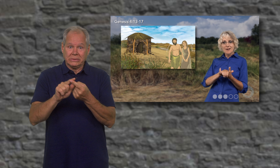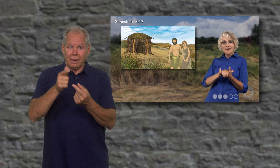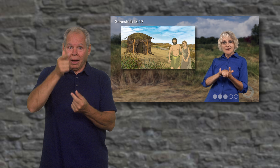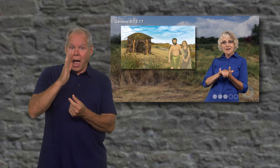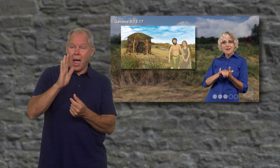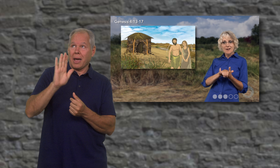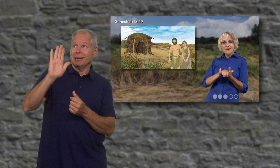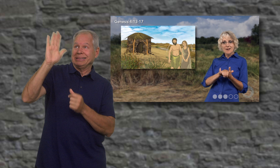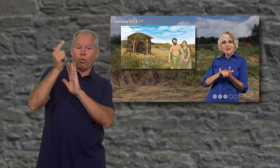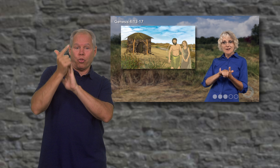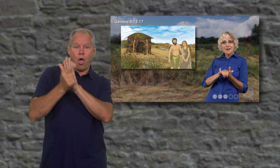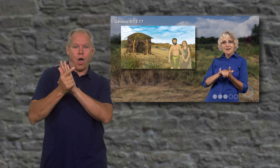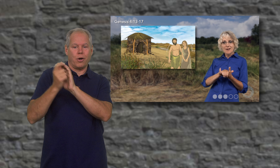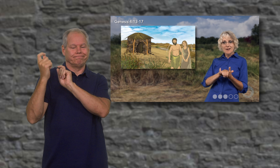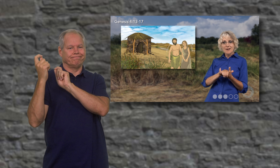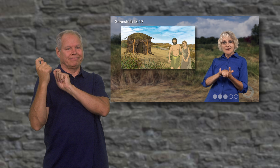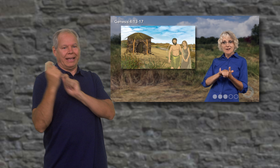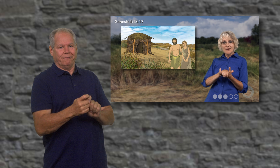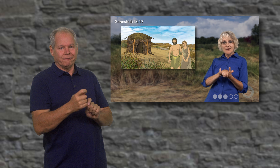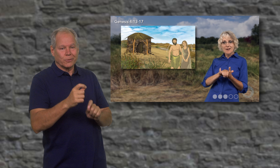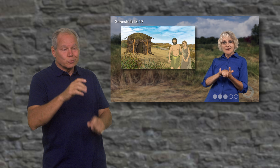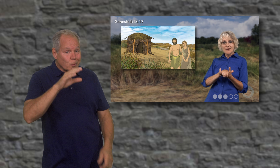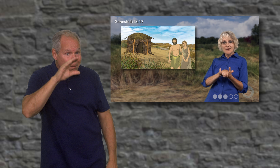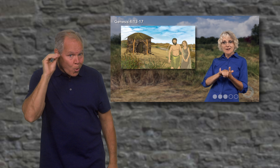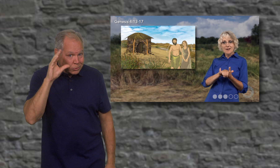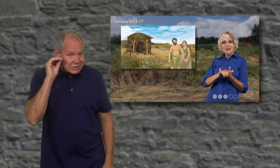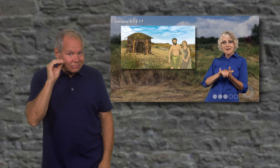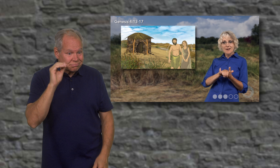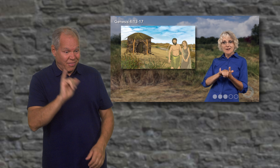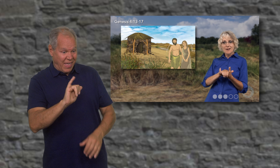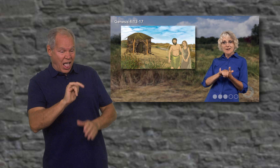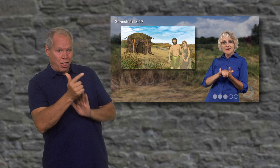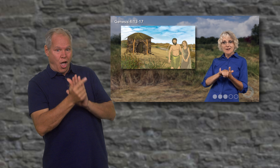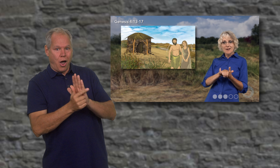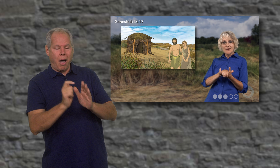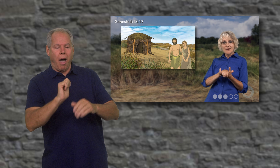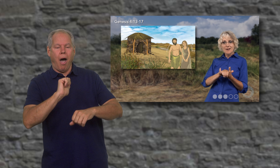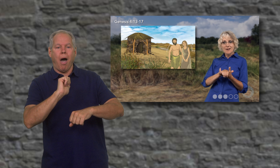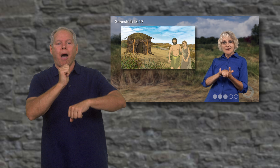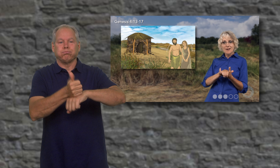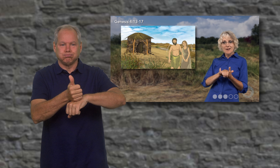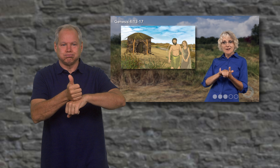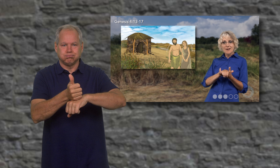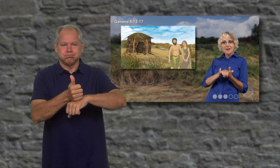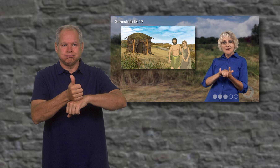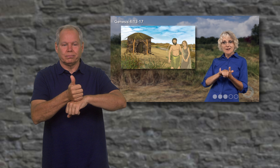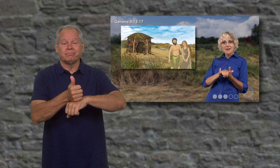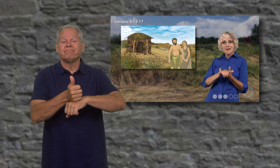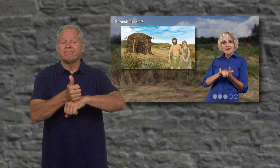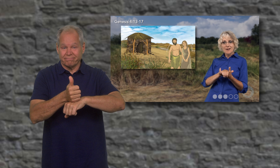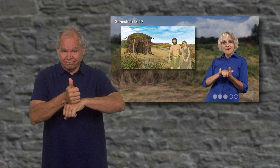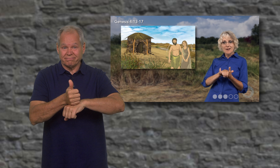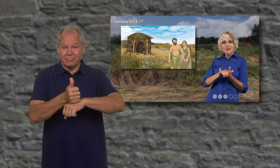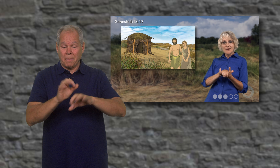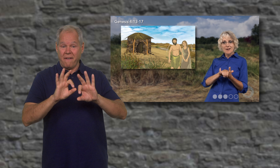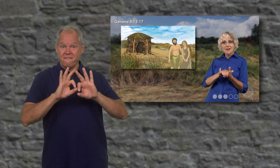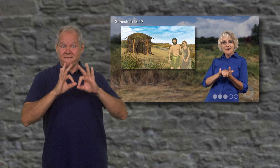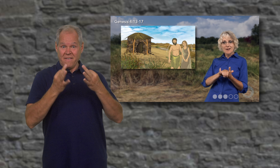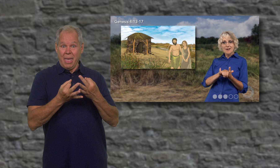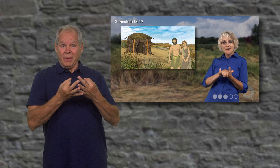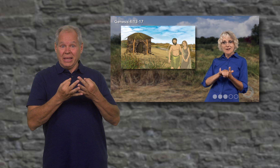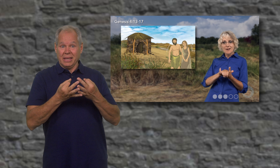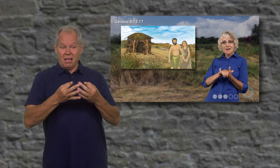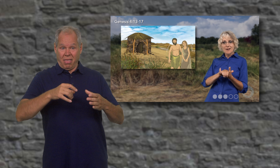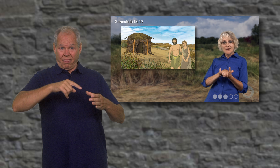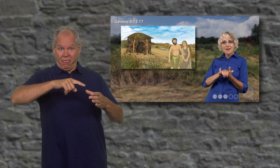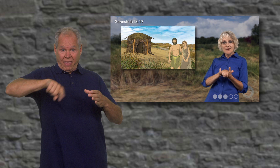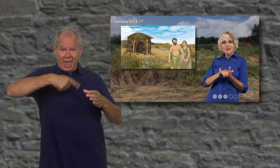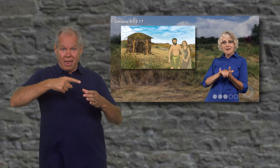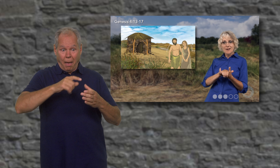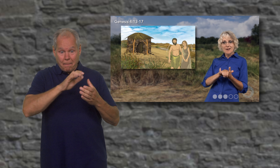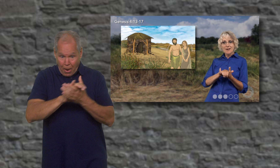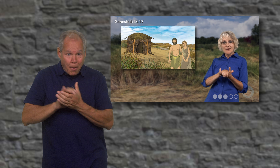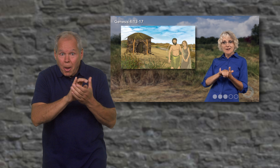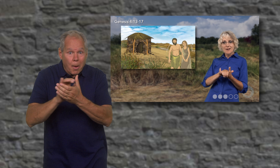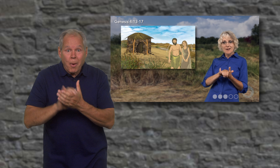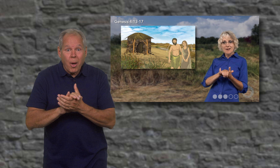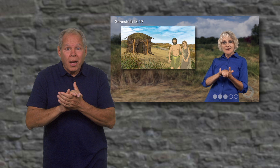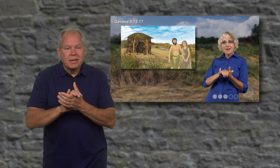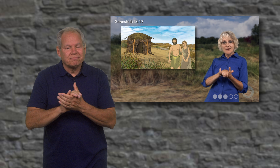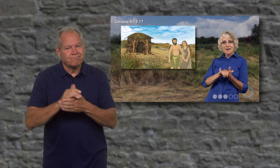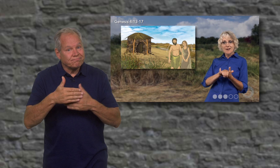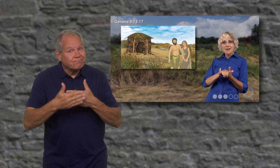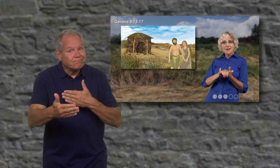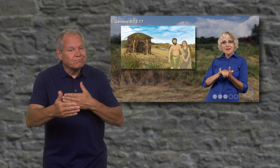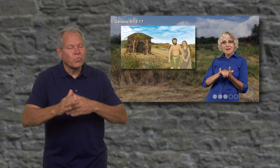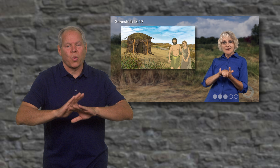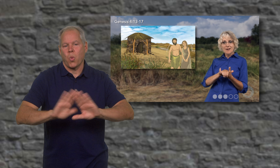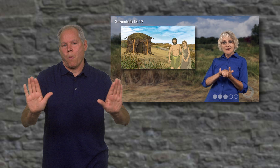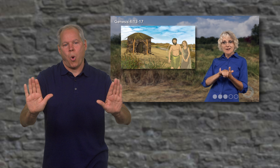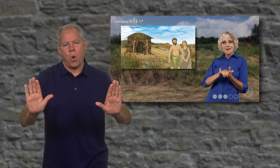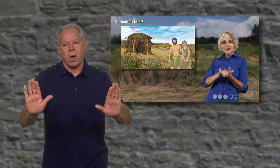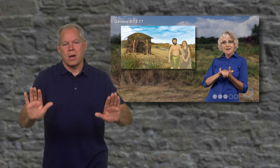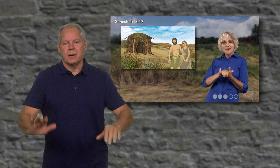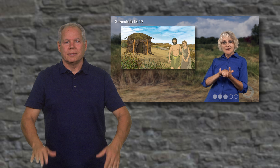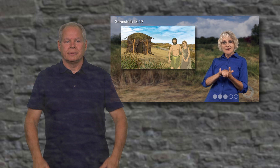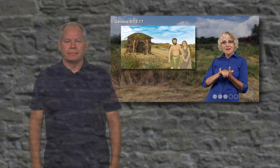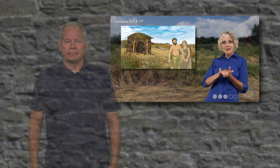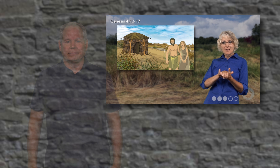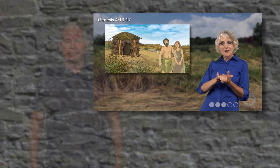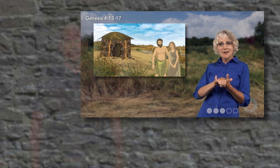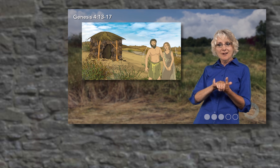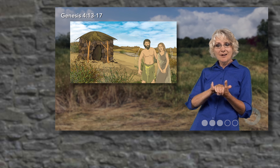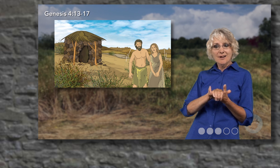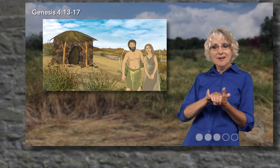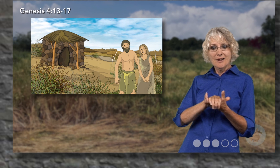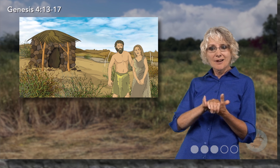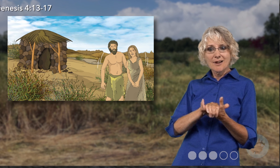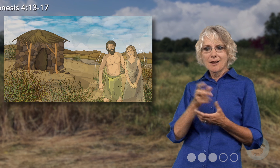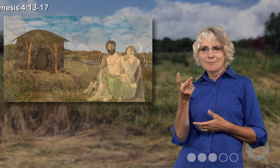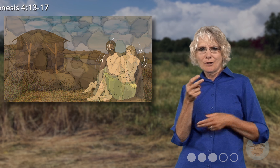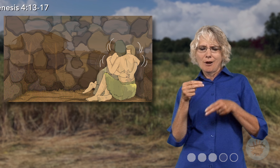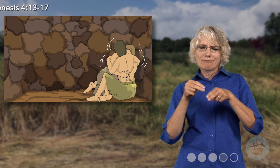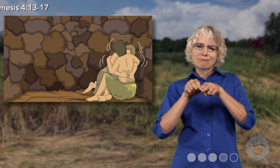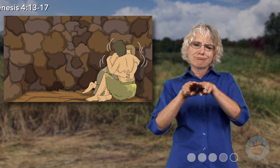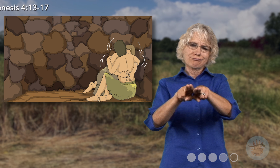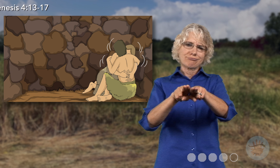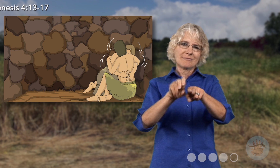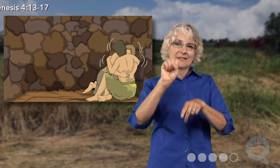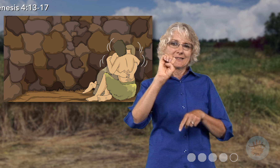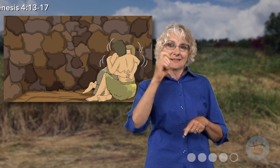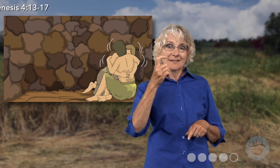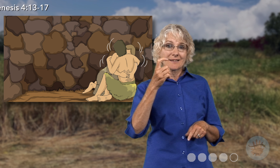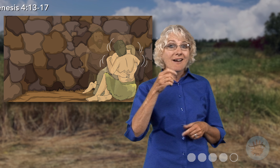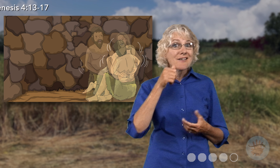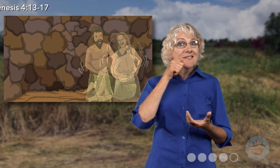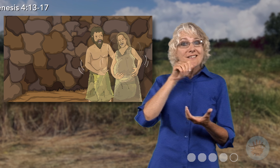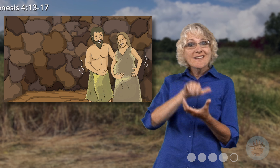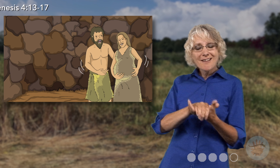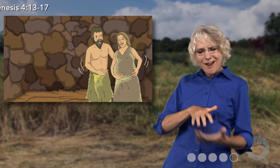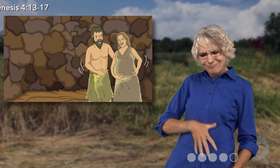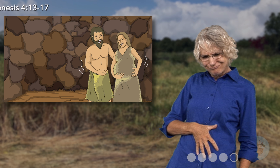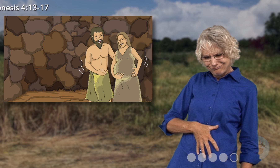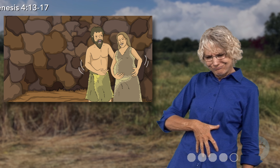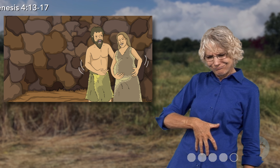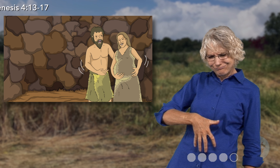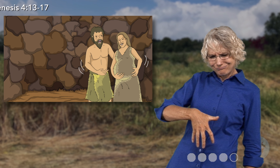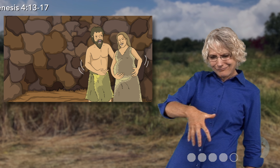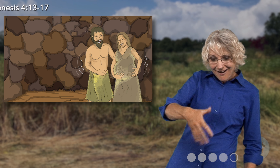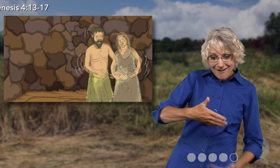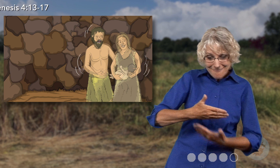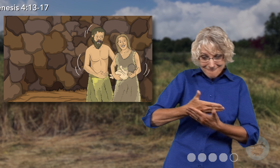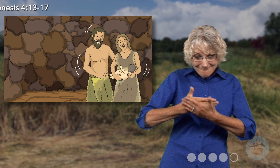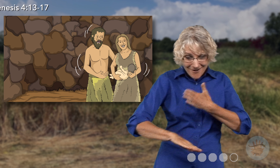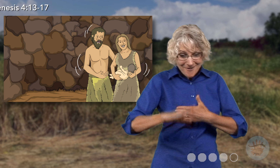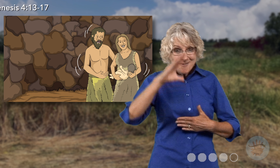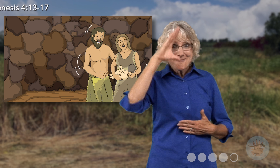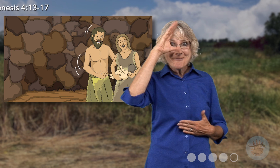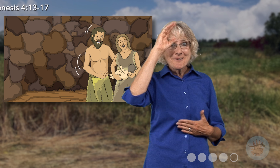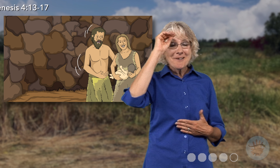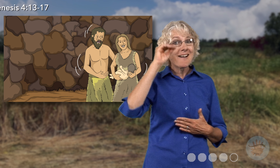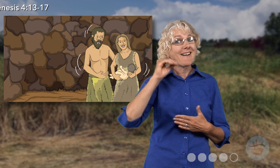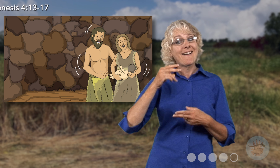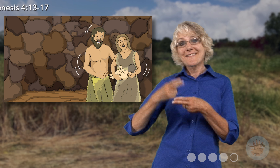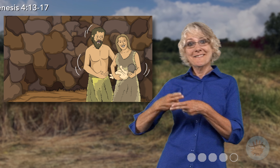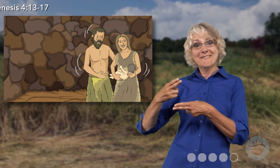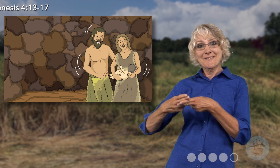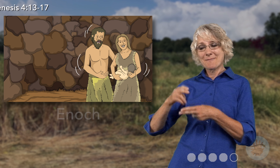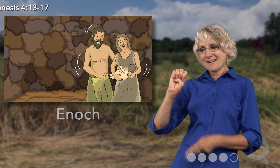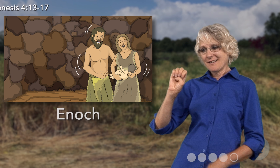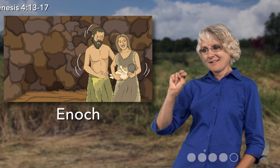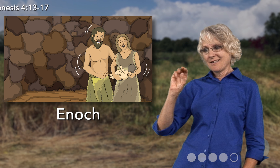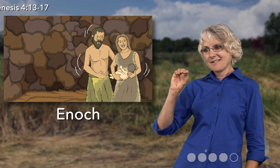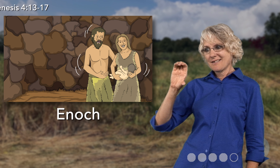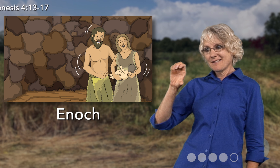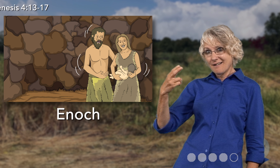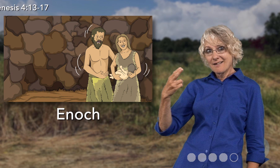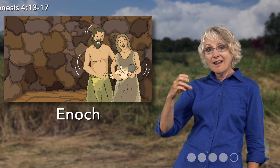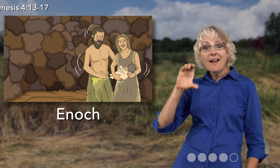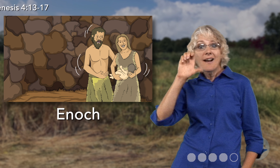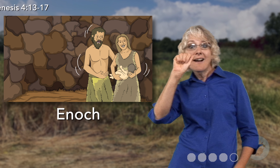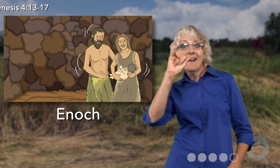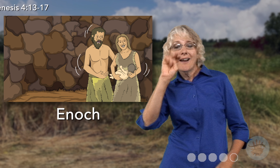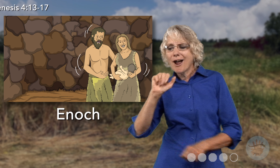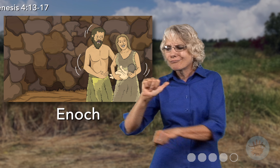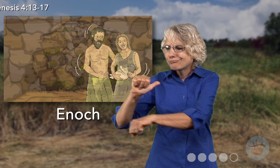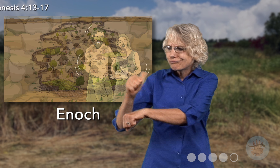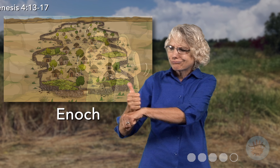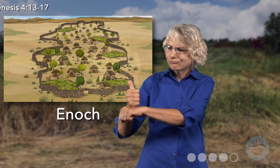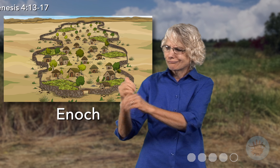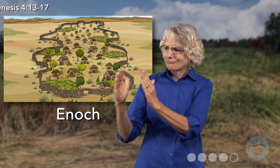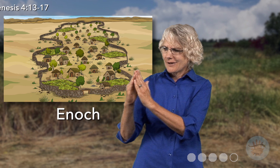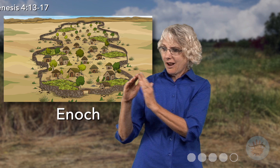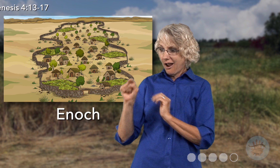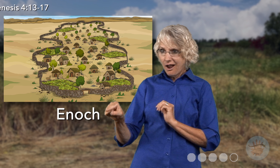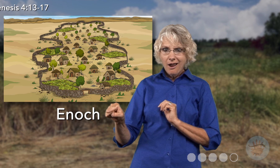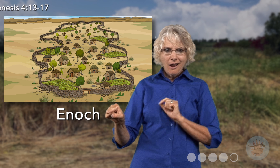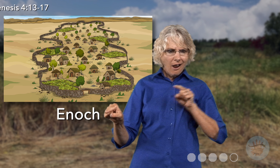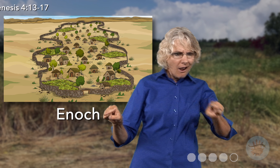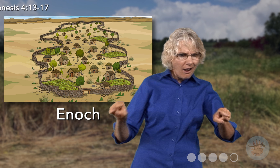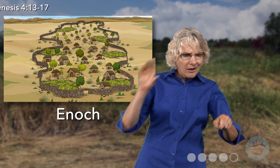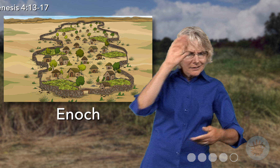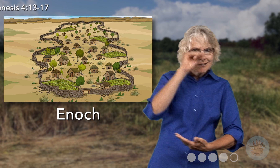And Cain had relations with his wife, and she conceived and gave birth to Enoch.